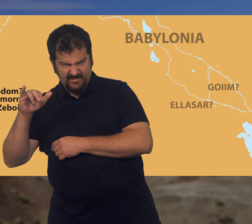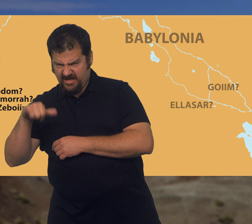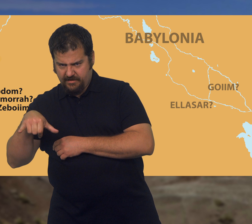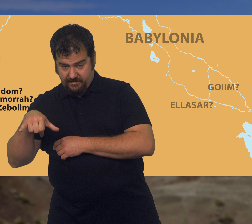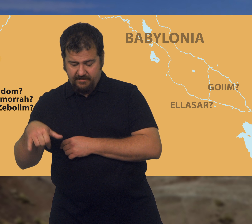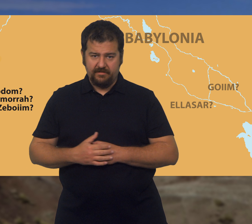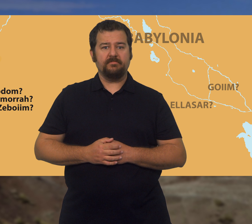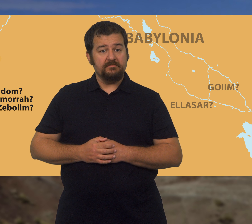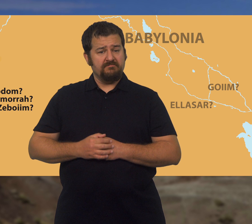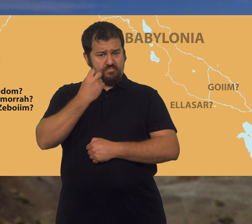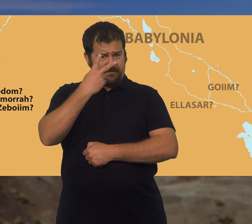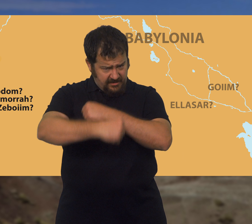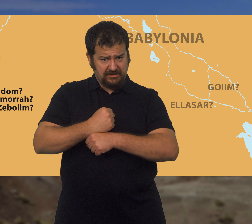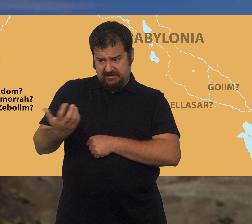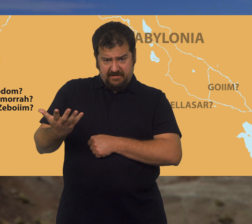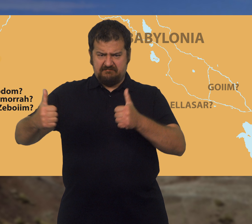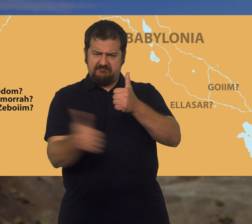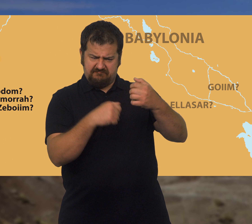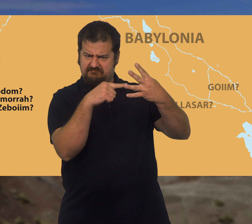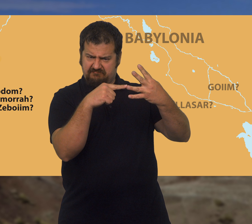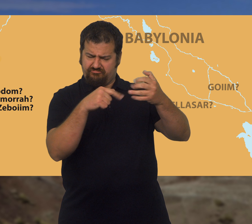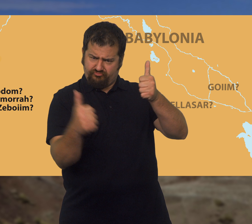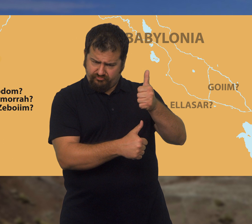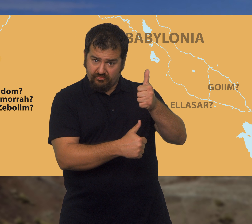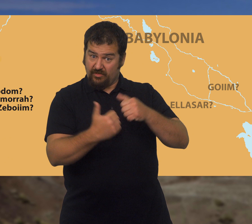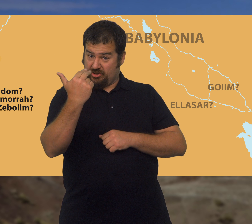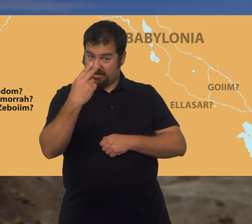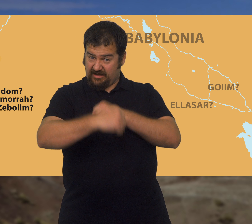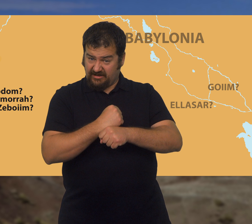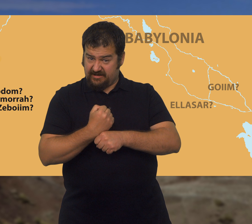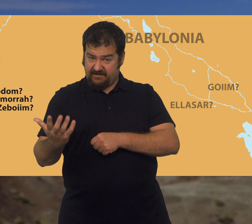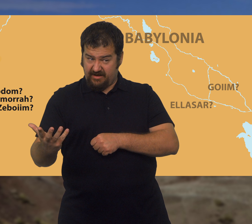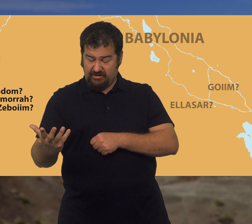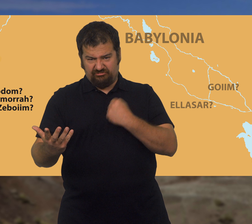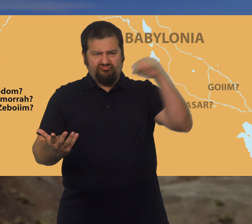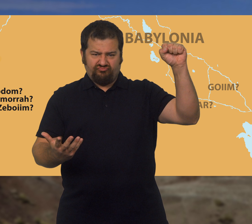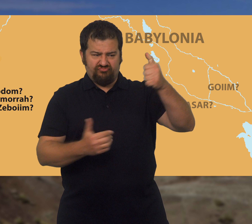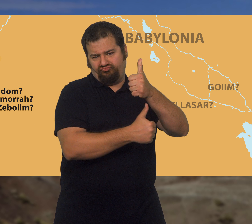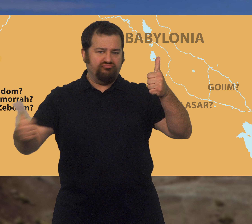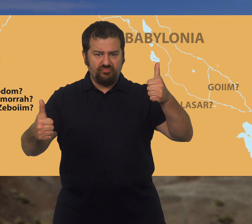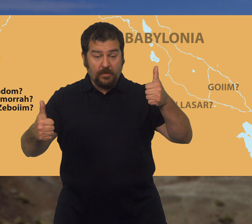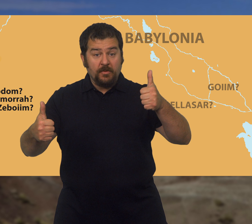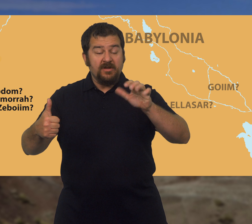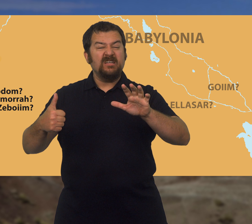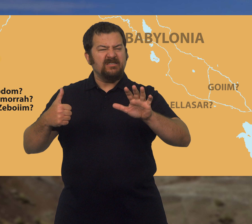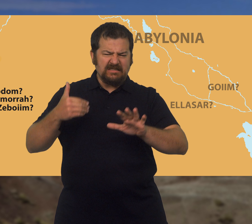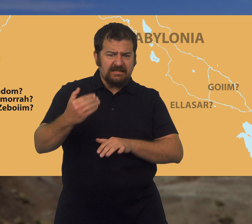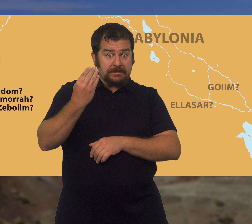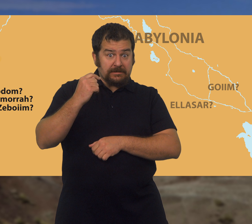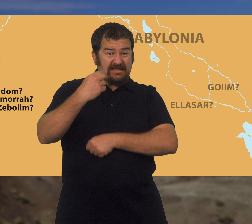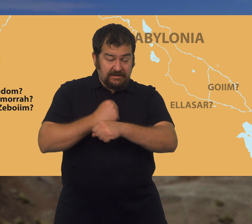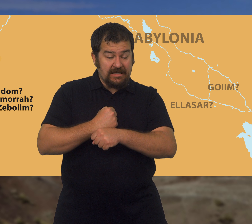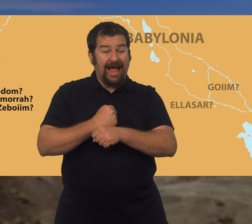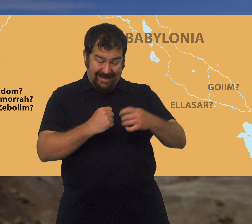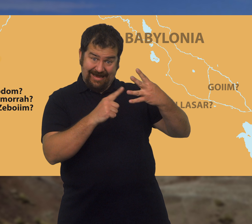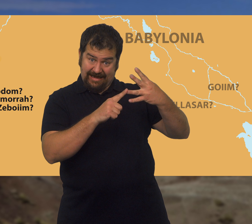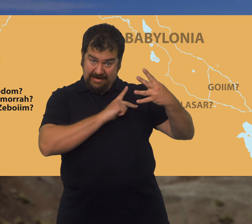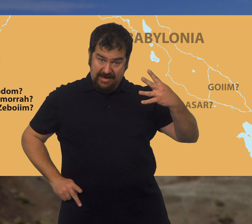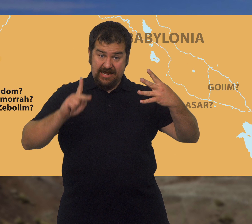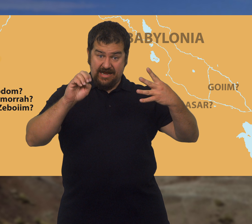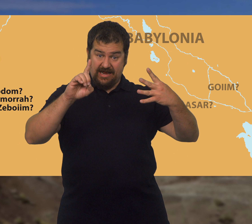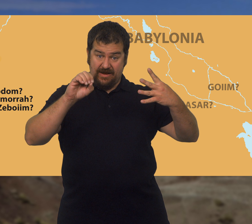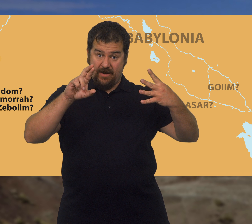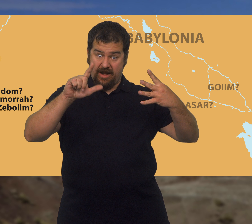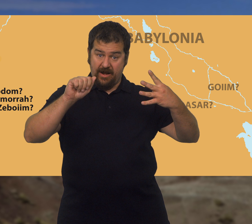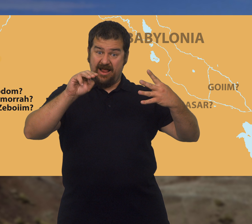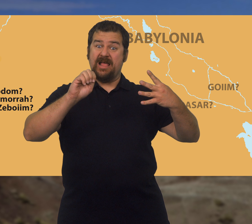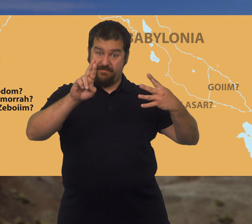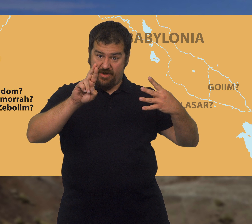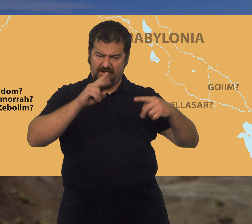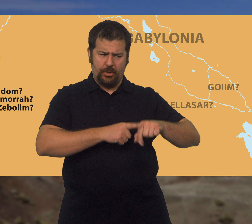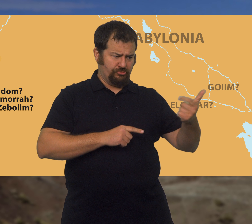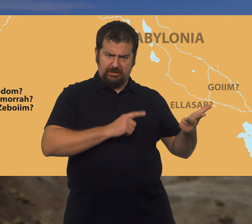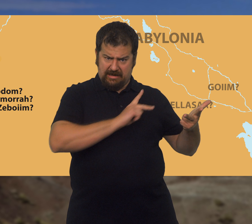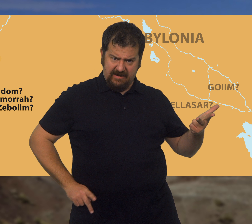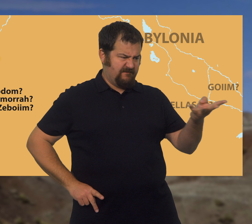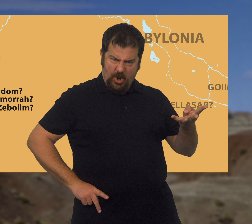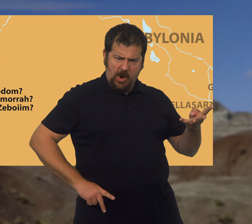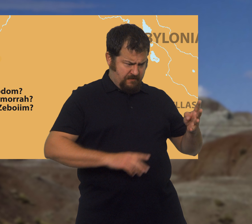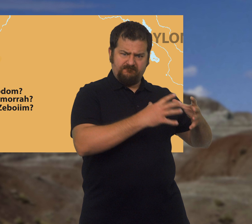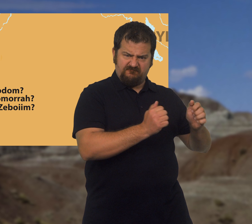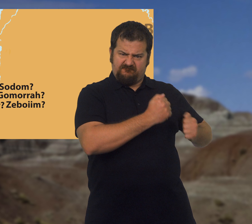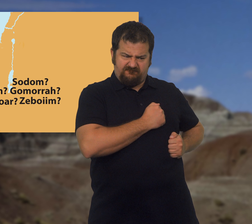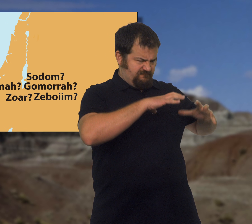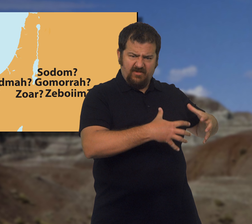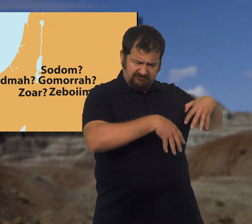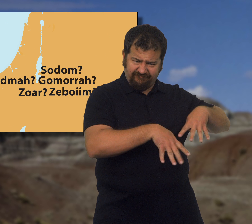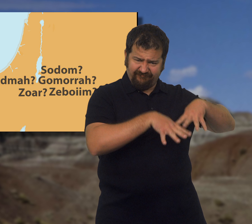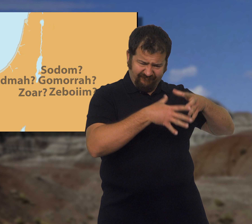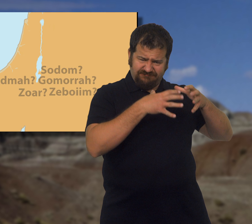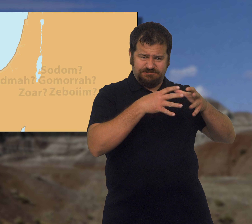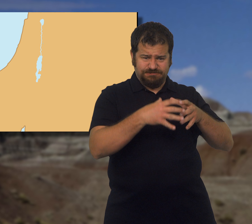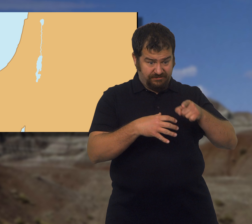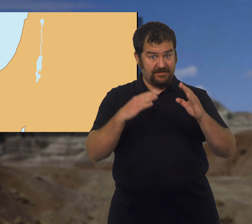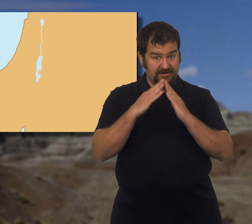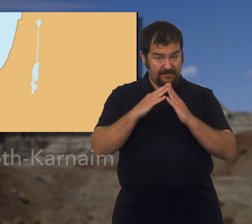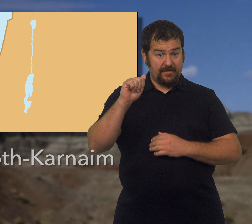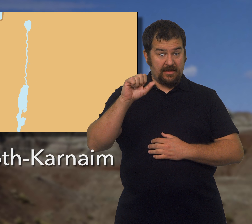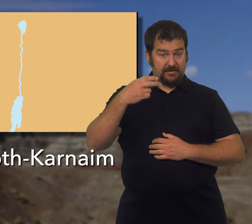For twelve years they had been subject to Chedorlaomer, but in the thirteenth year they rebelled.